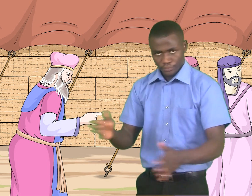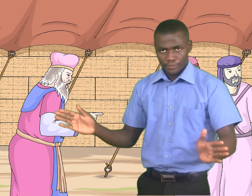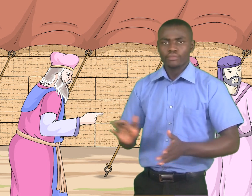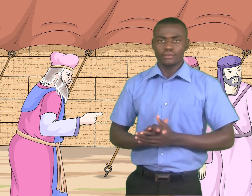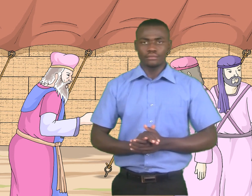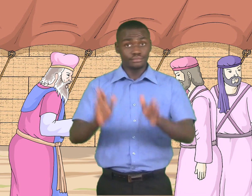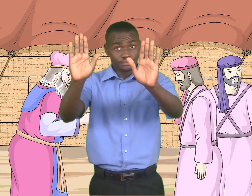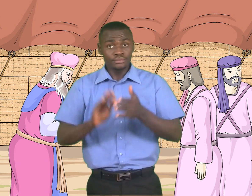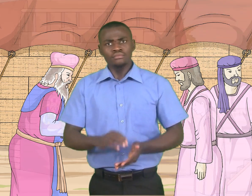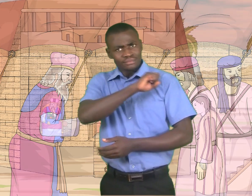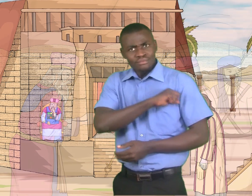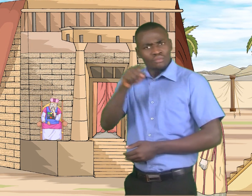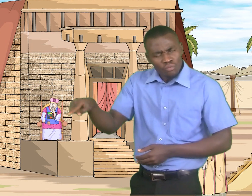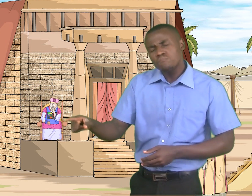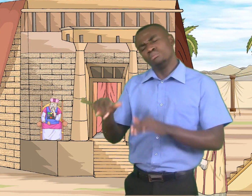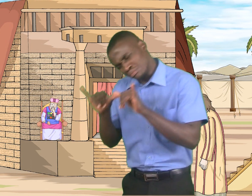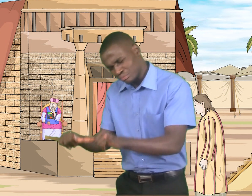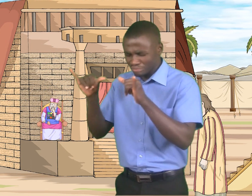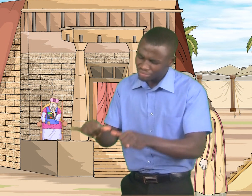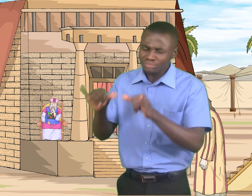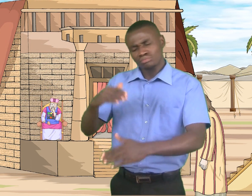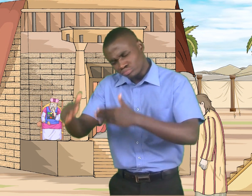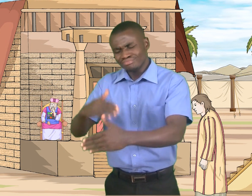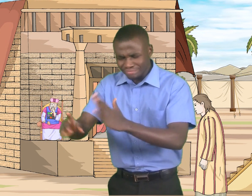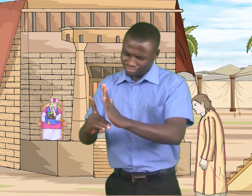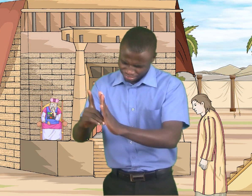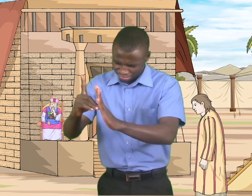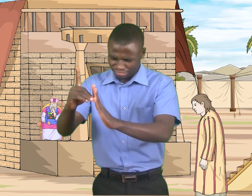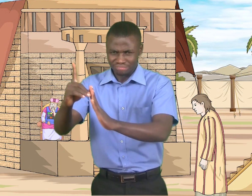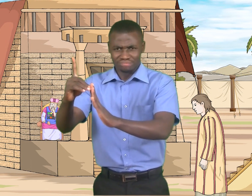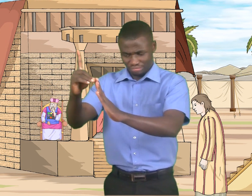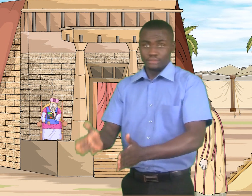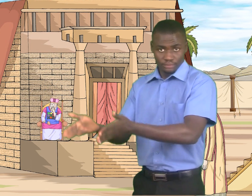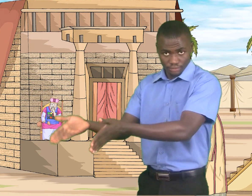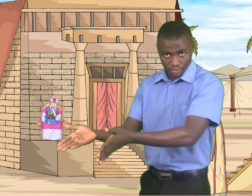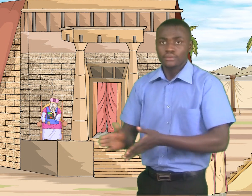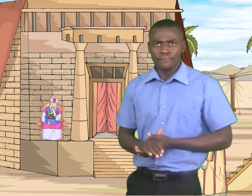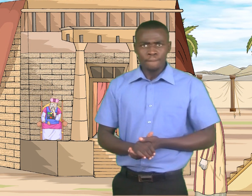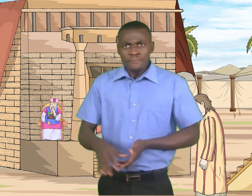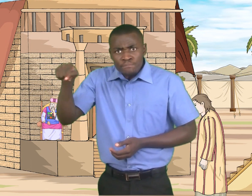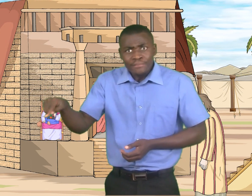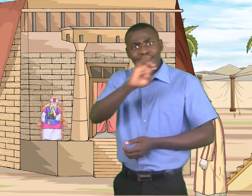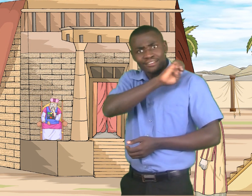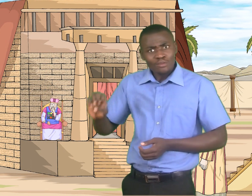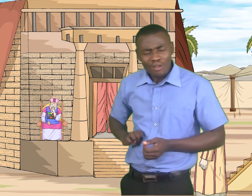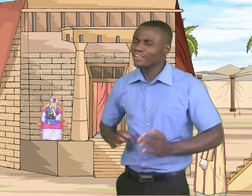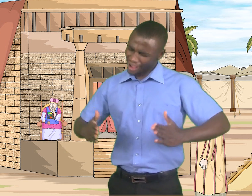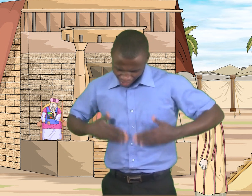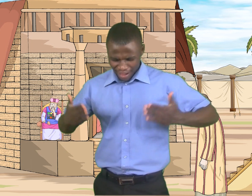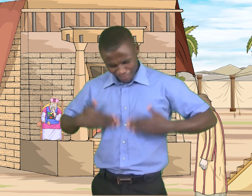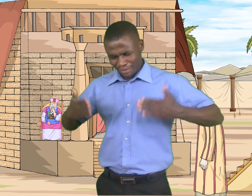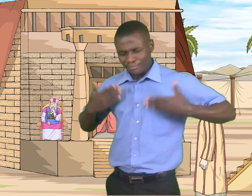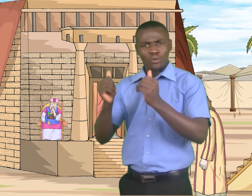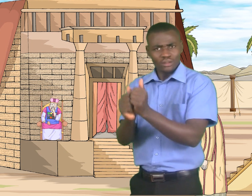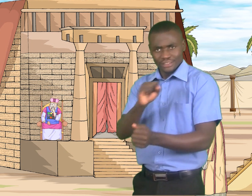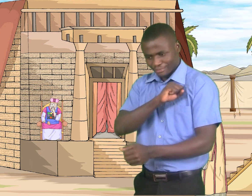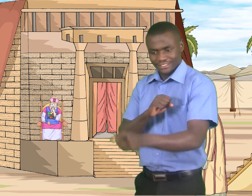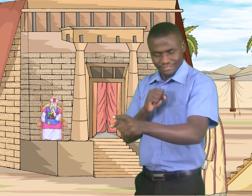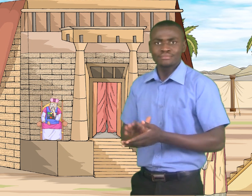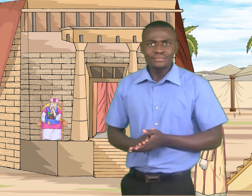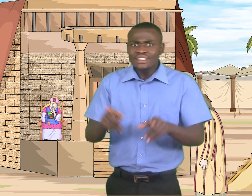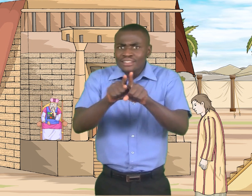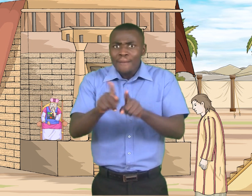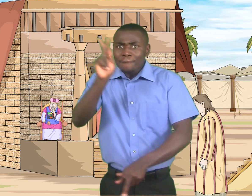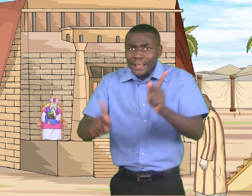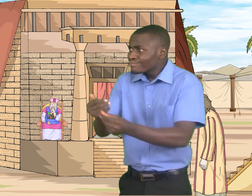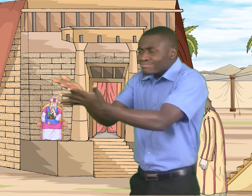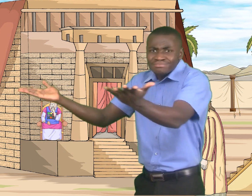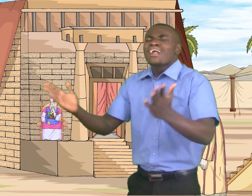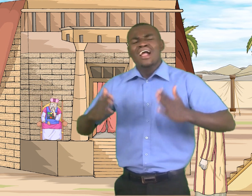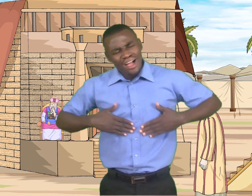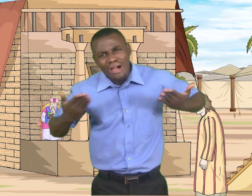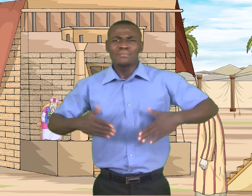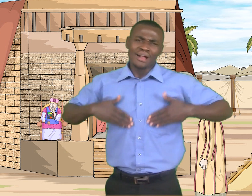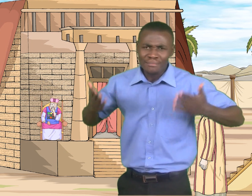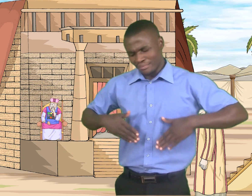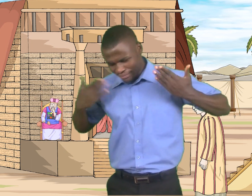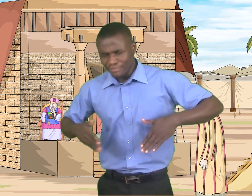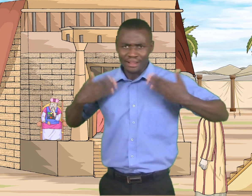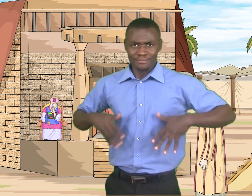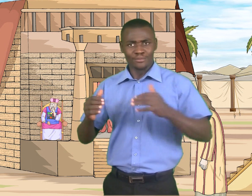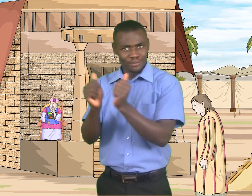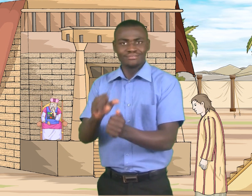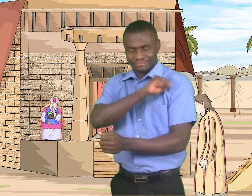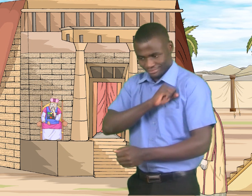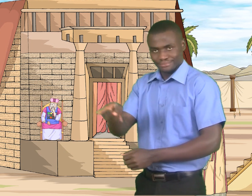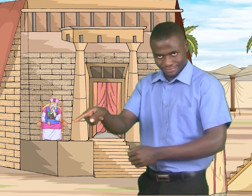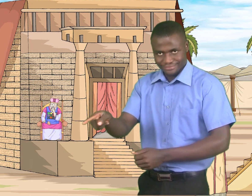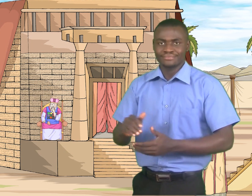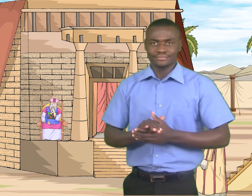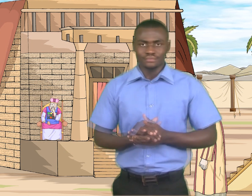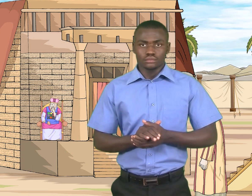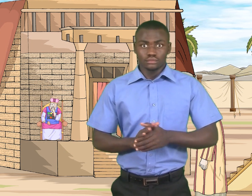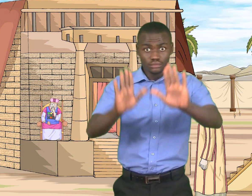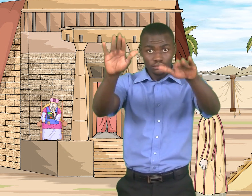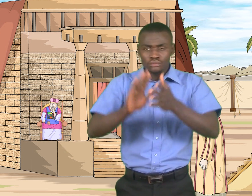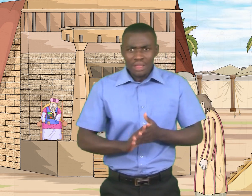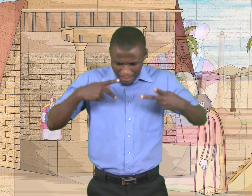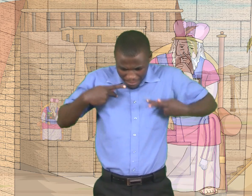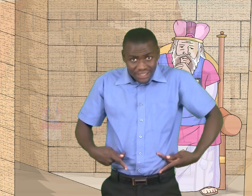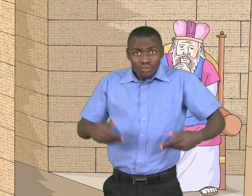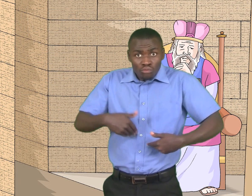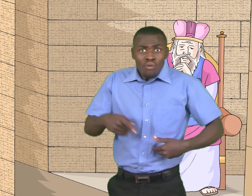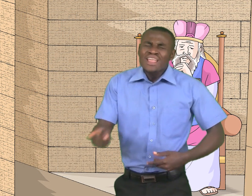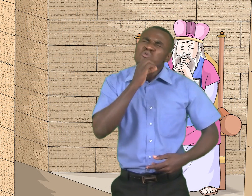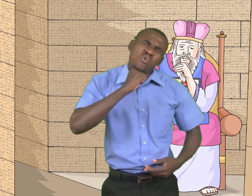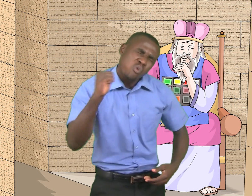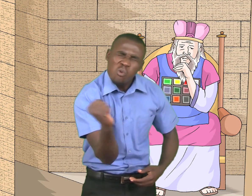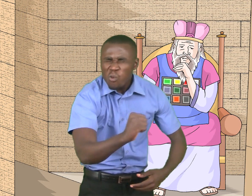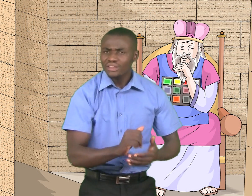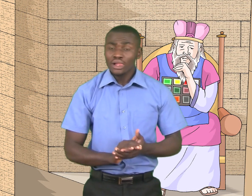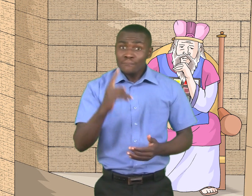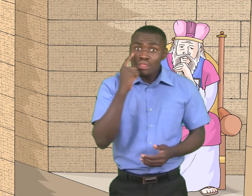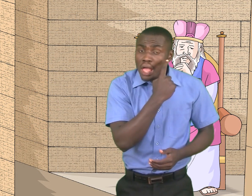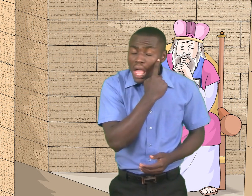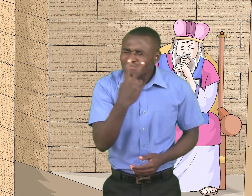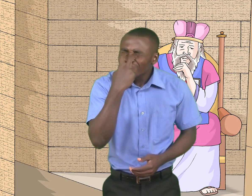And the boy Samuel continued to grow in stature and in favor with the LORD and with man.